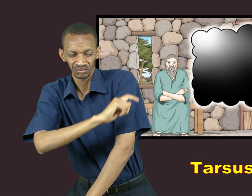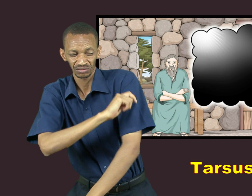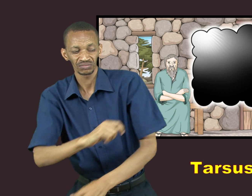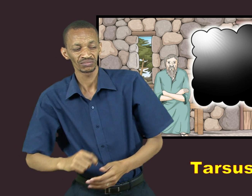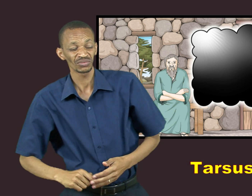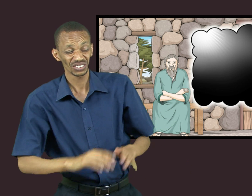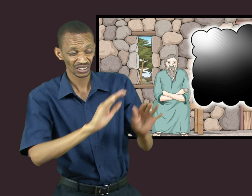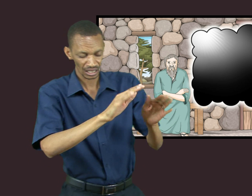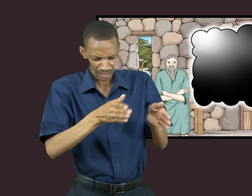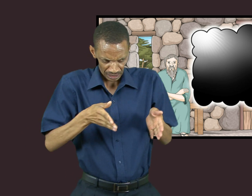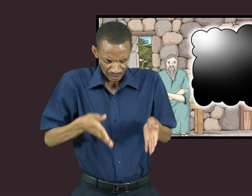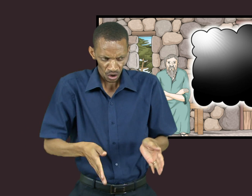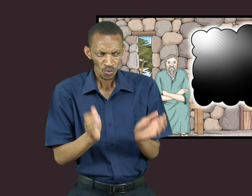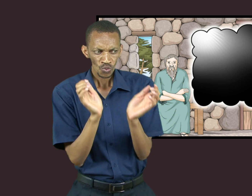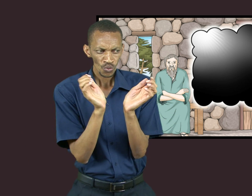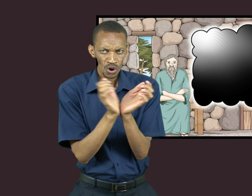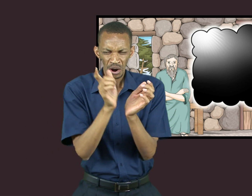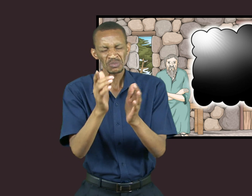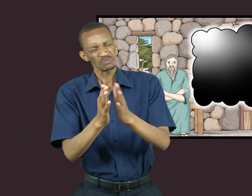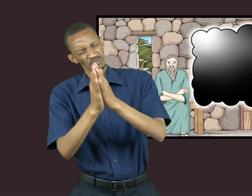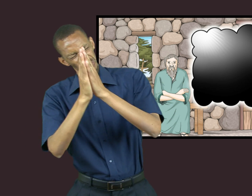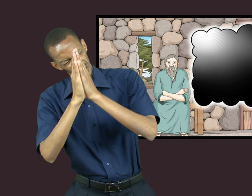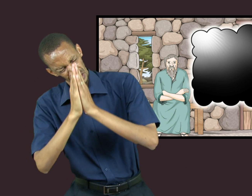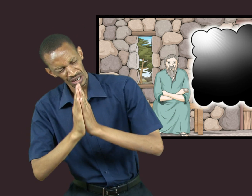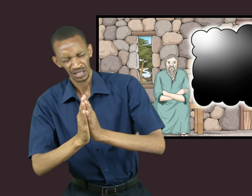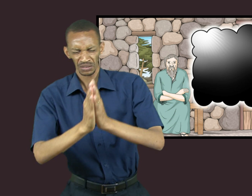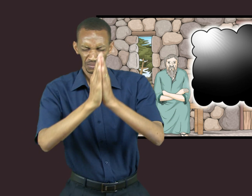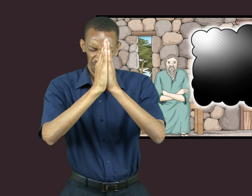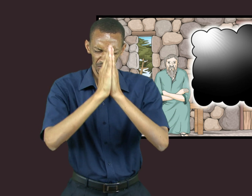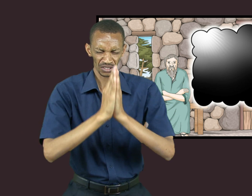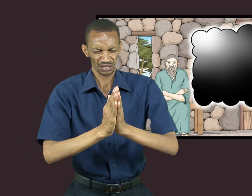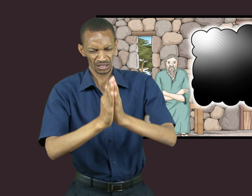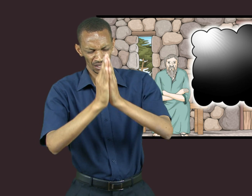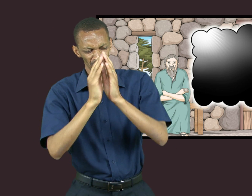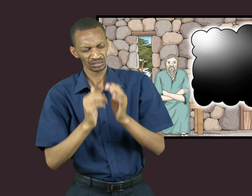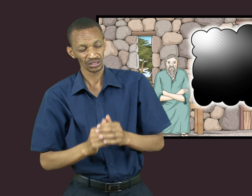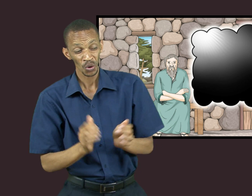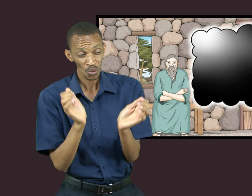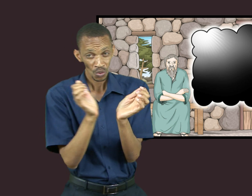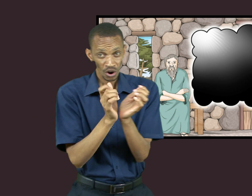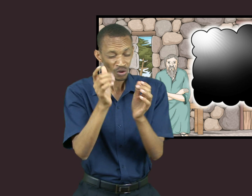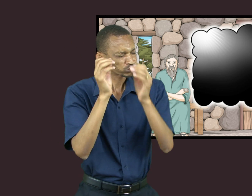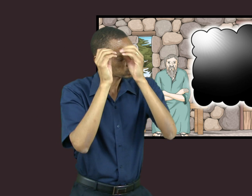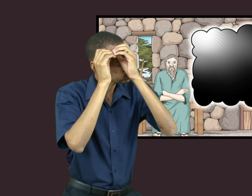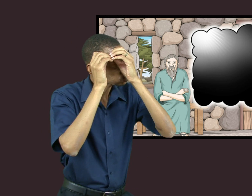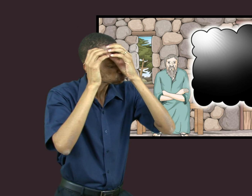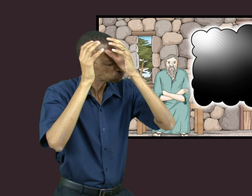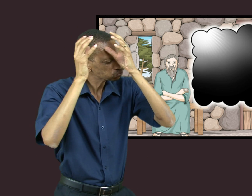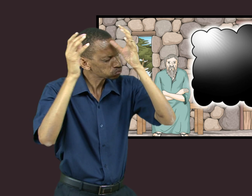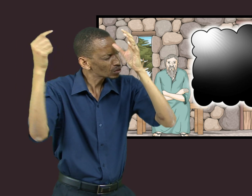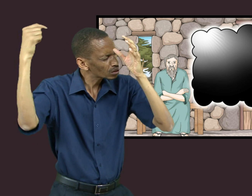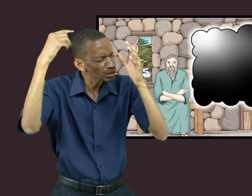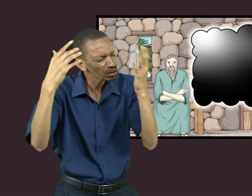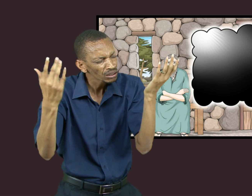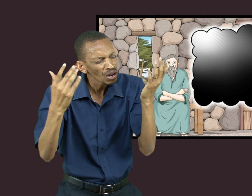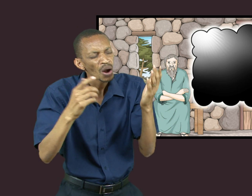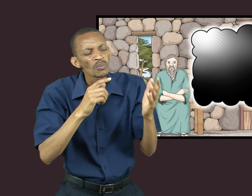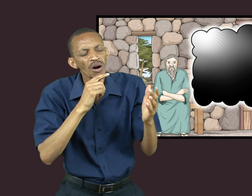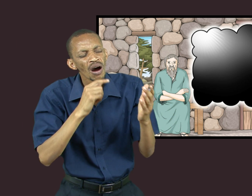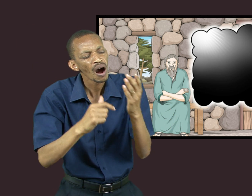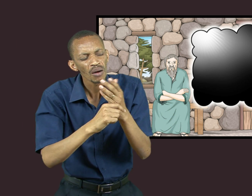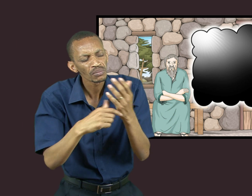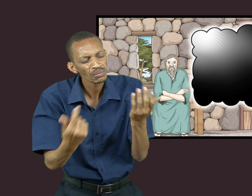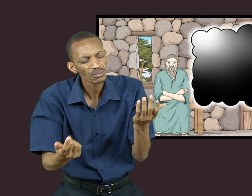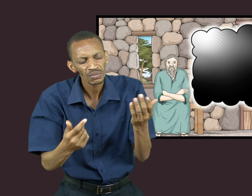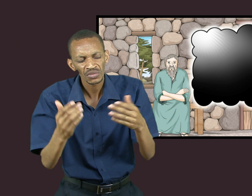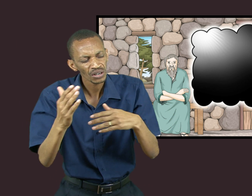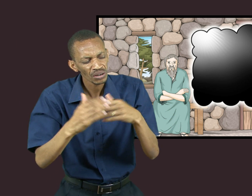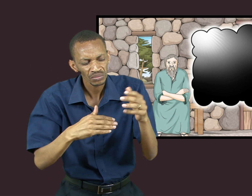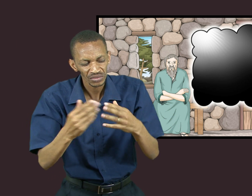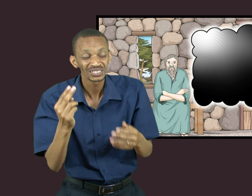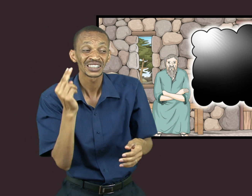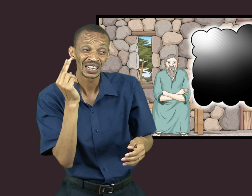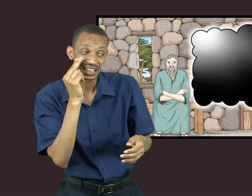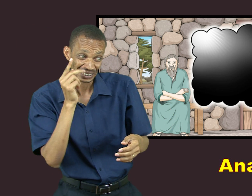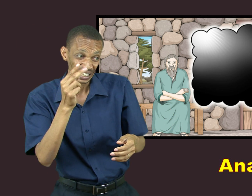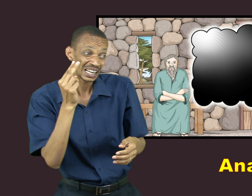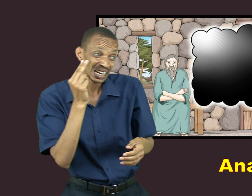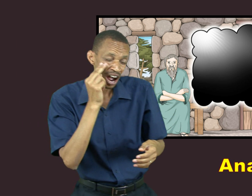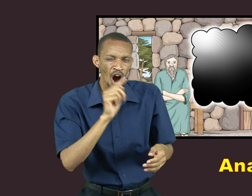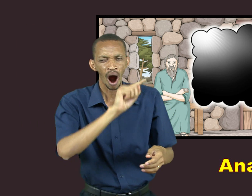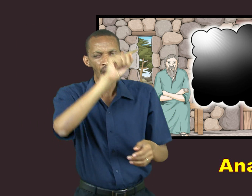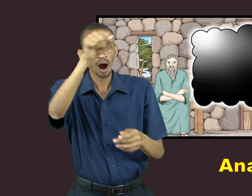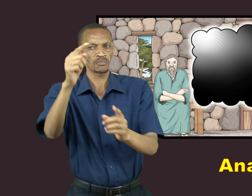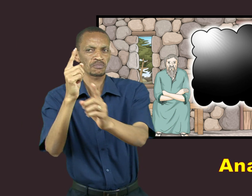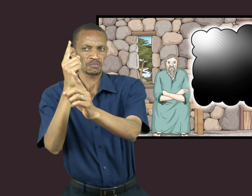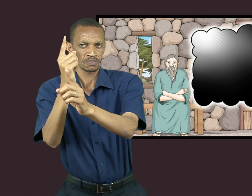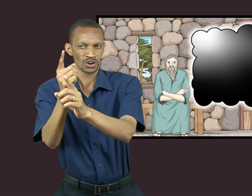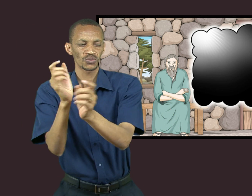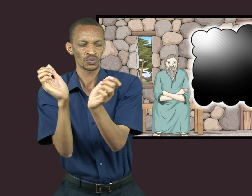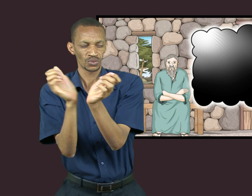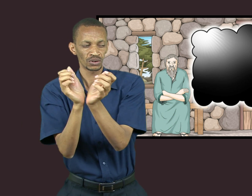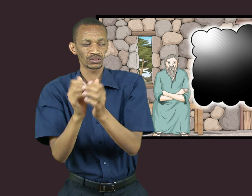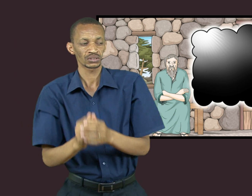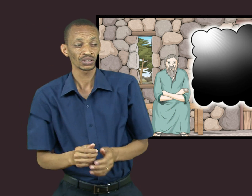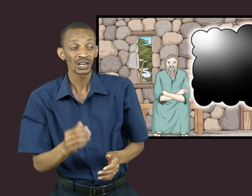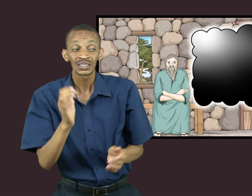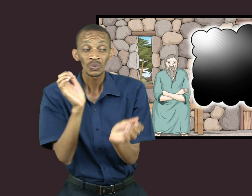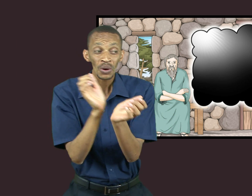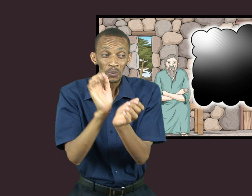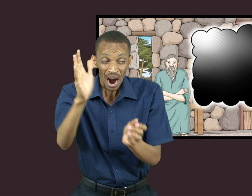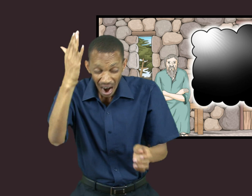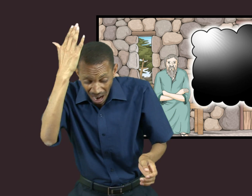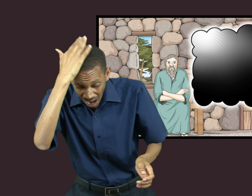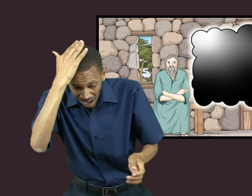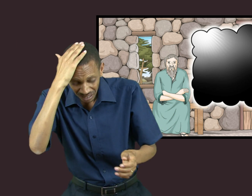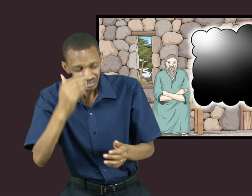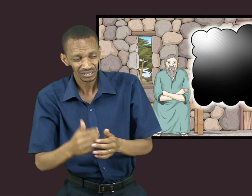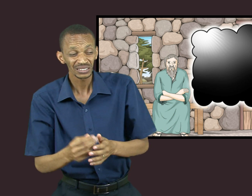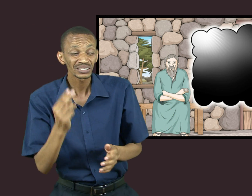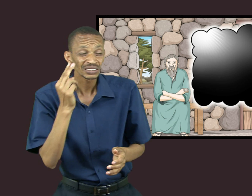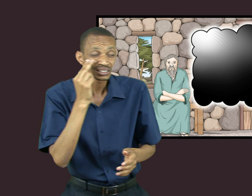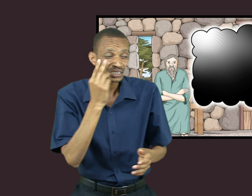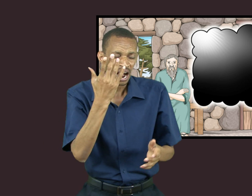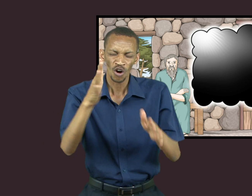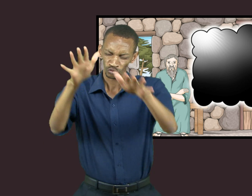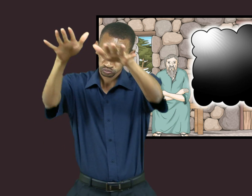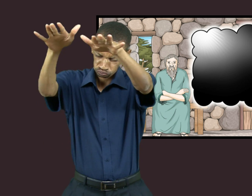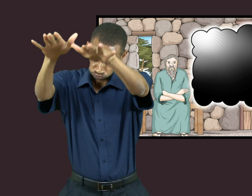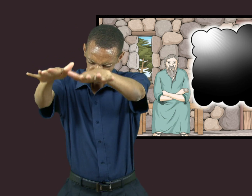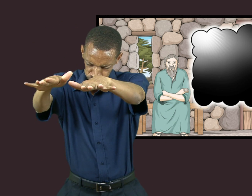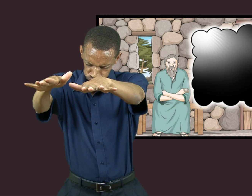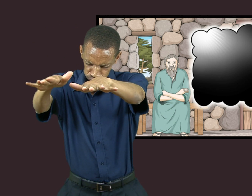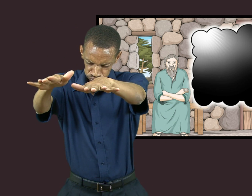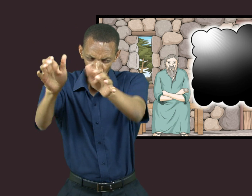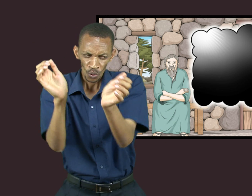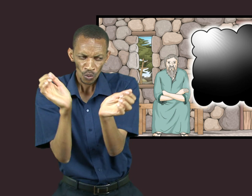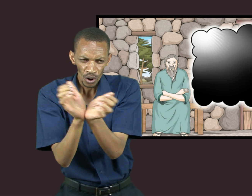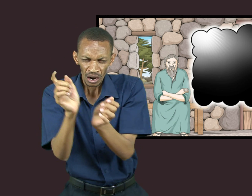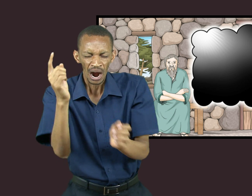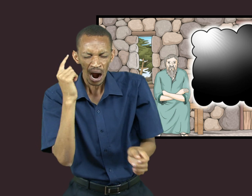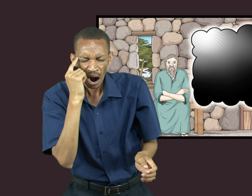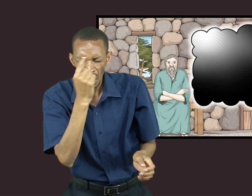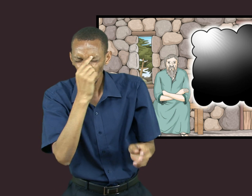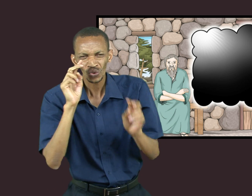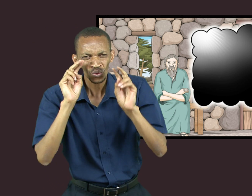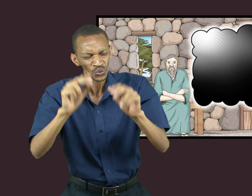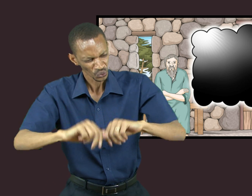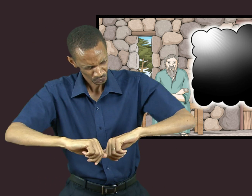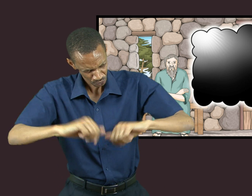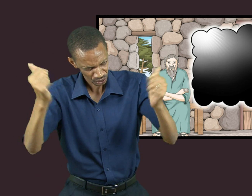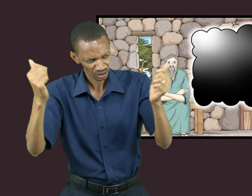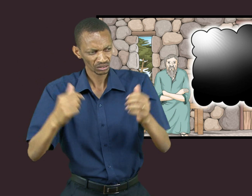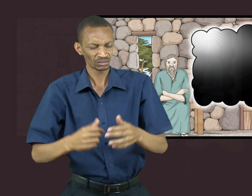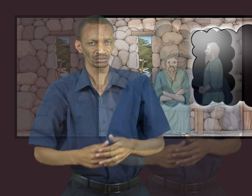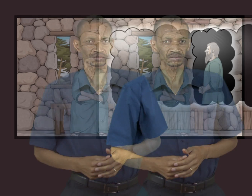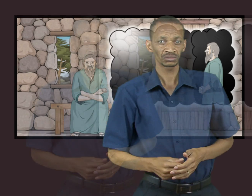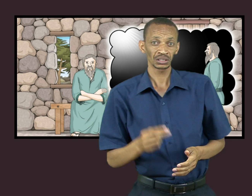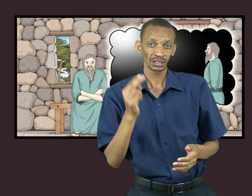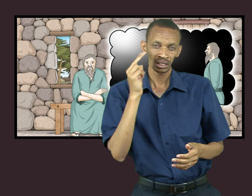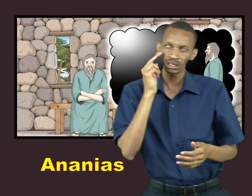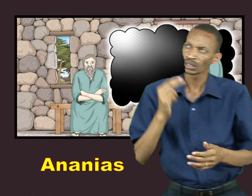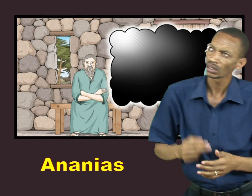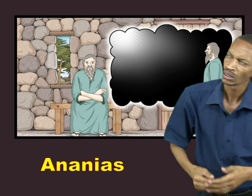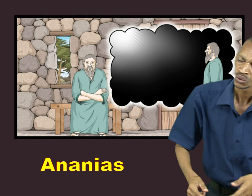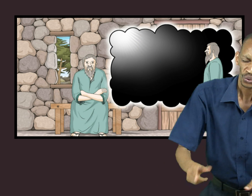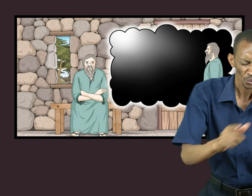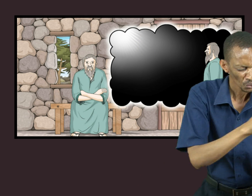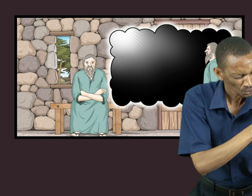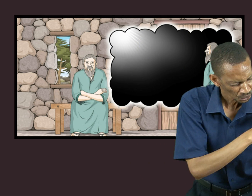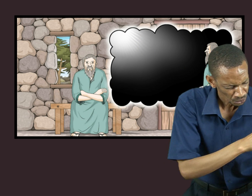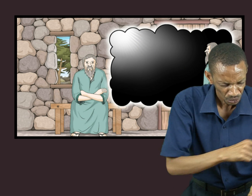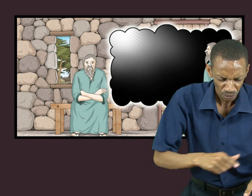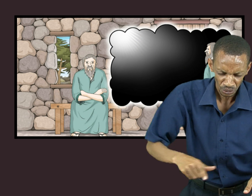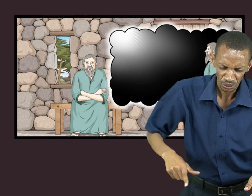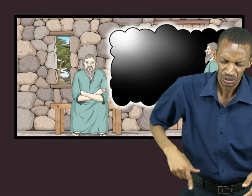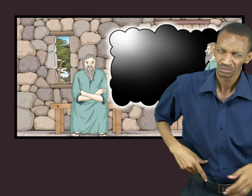In a vision he has seen a man named Ananias come and place his hands on him to restore his sight.”